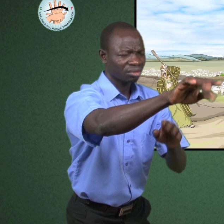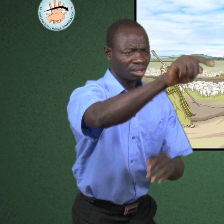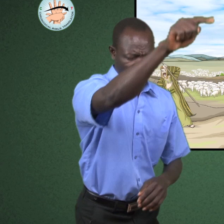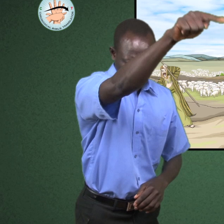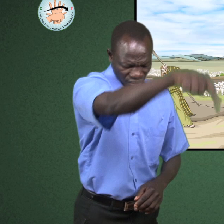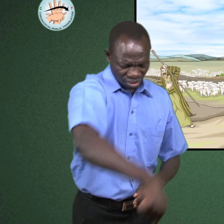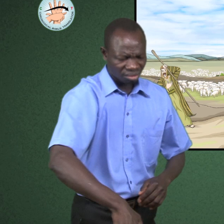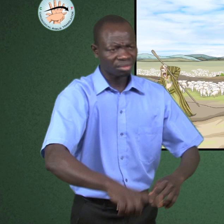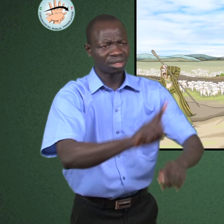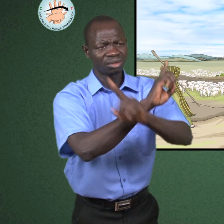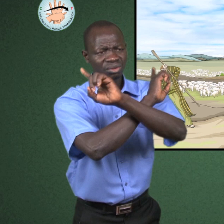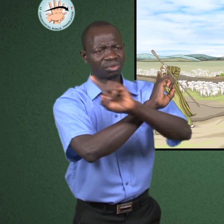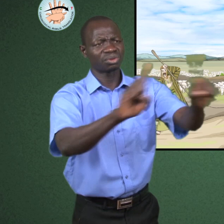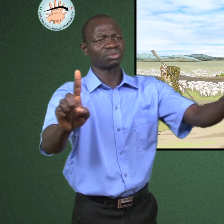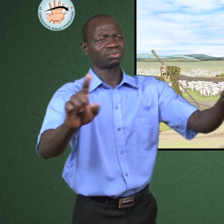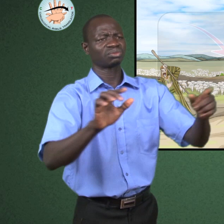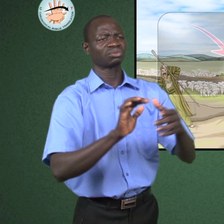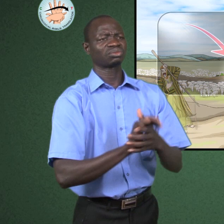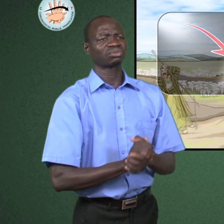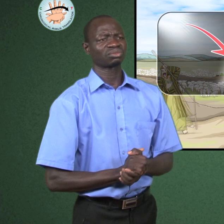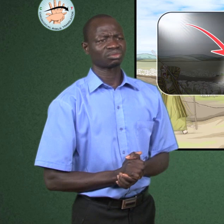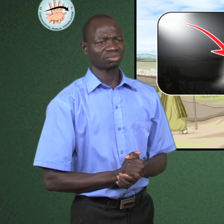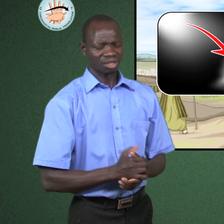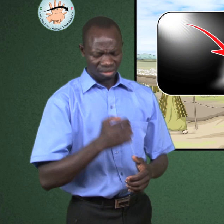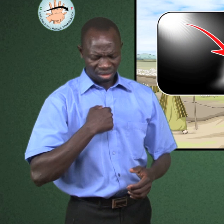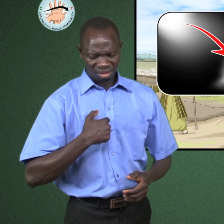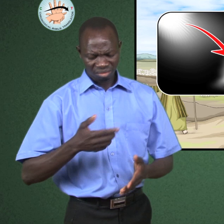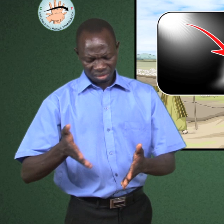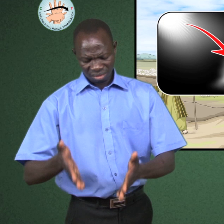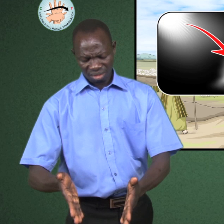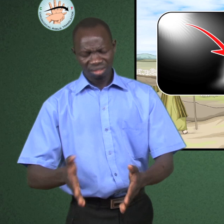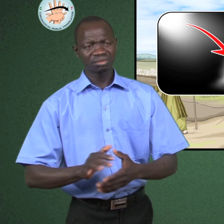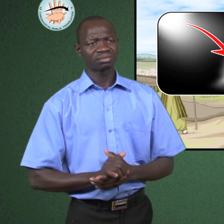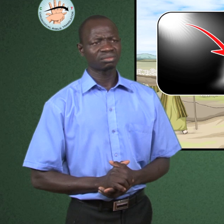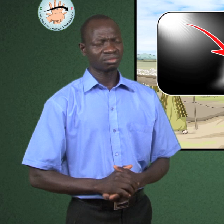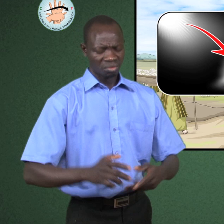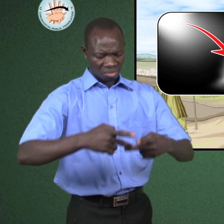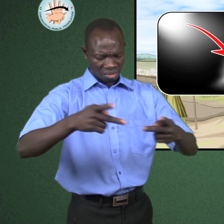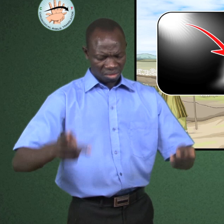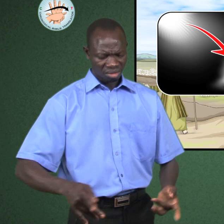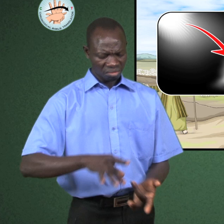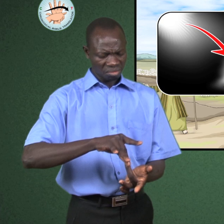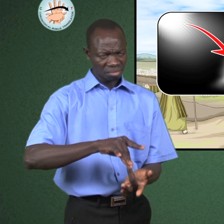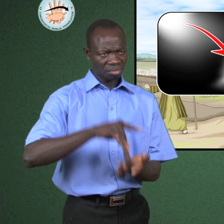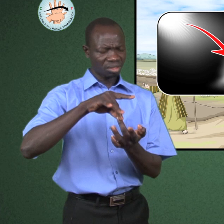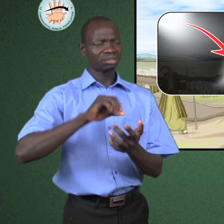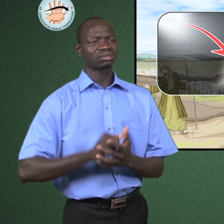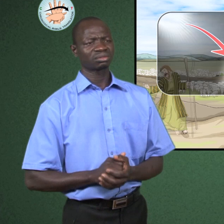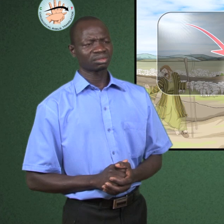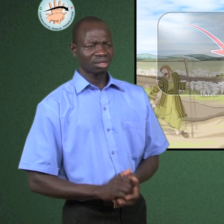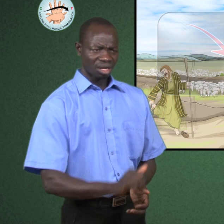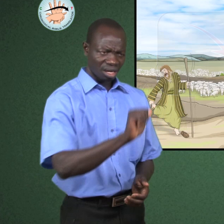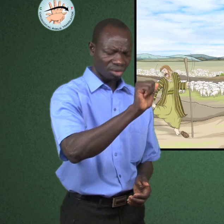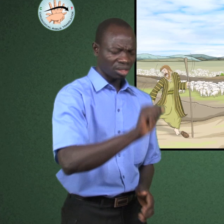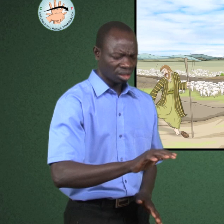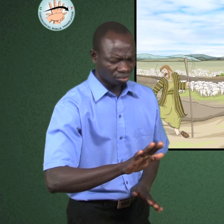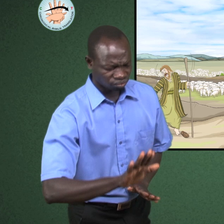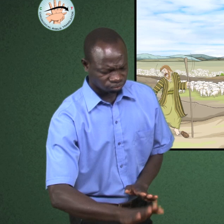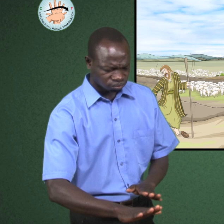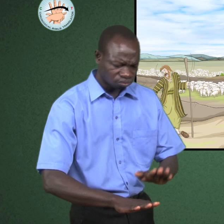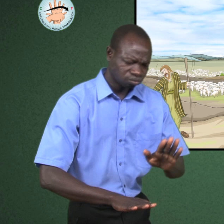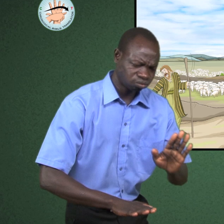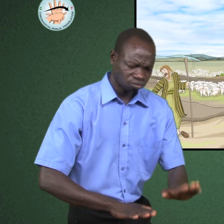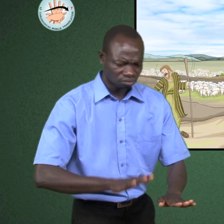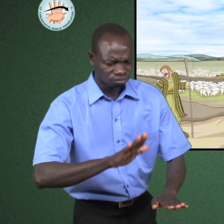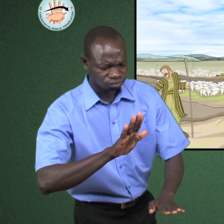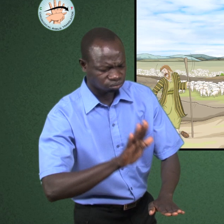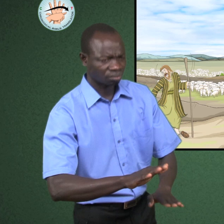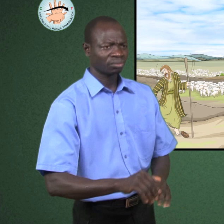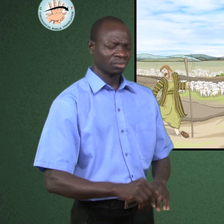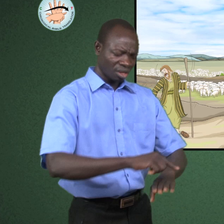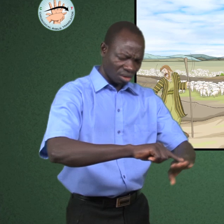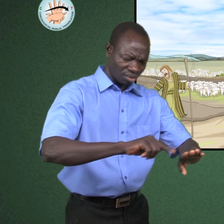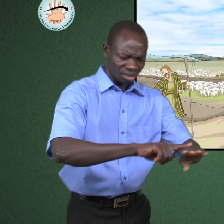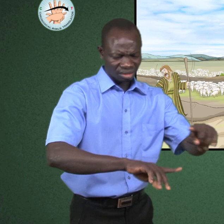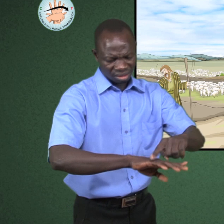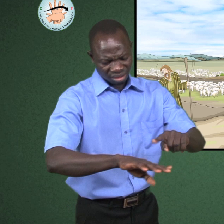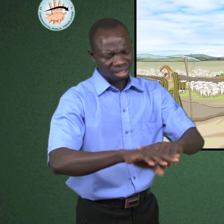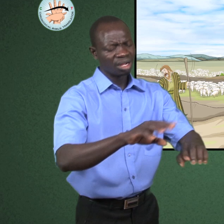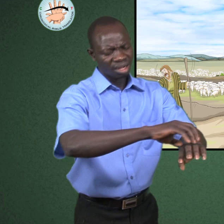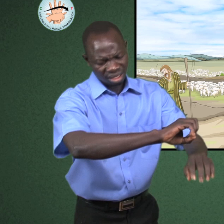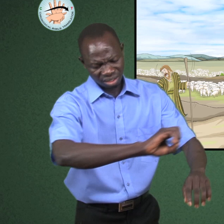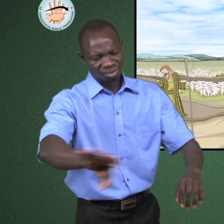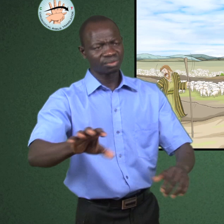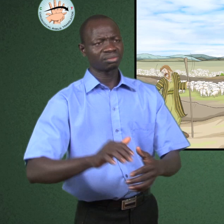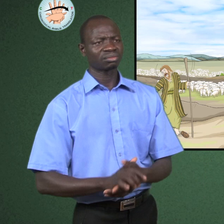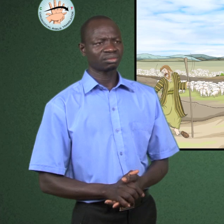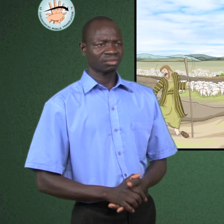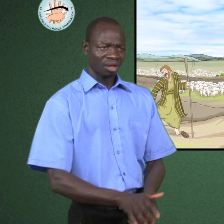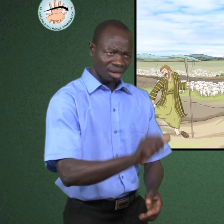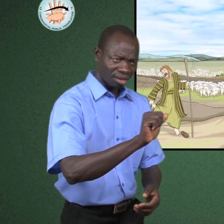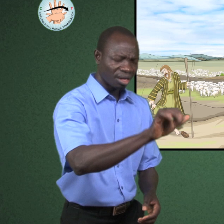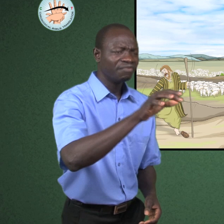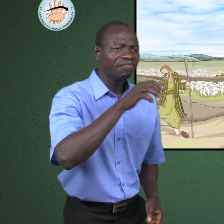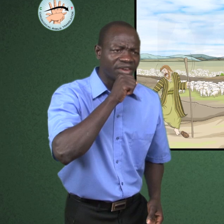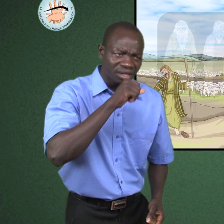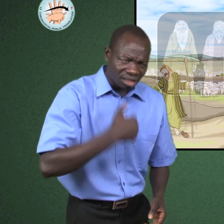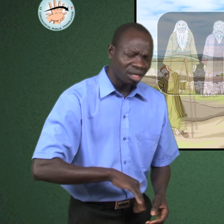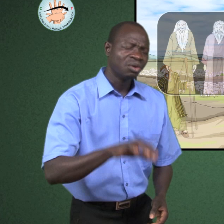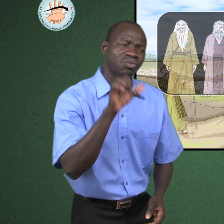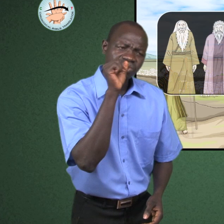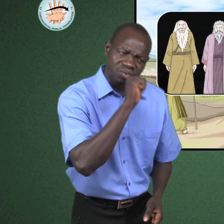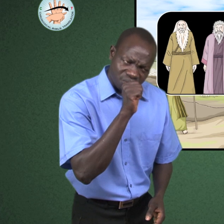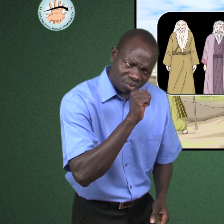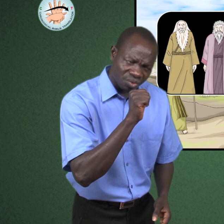When the LORD saw that he had gone over to look, God called out to him from within the bush, “Moses, Moses!” “Here I am,” he answered. “Do not come any closer,” God said. “Take off your sandals, for the place where you are standing is holy ground.”